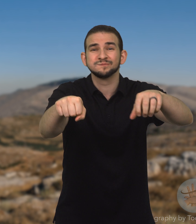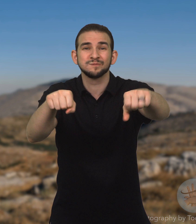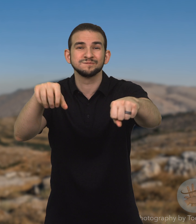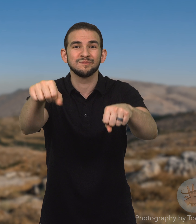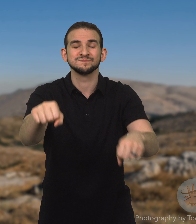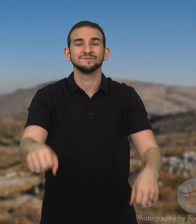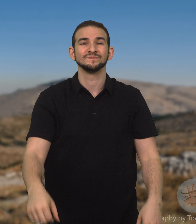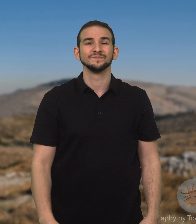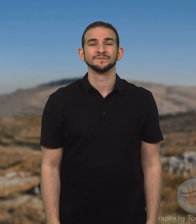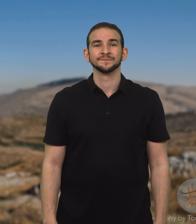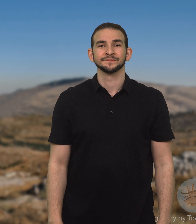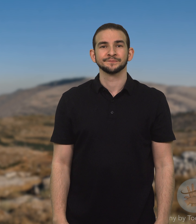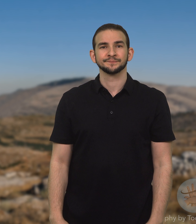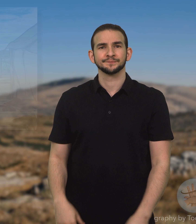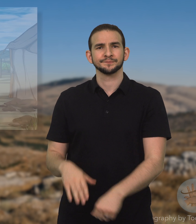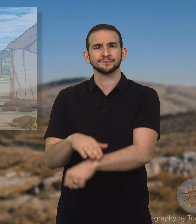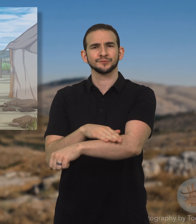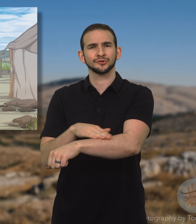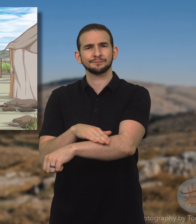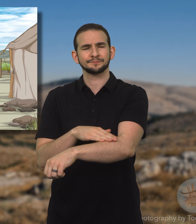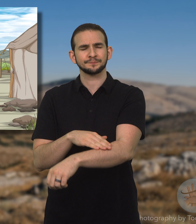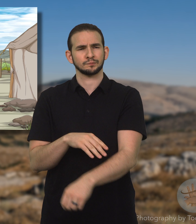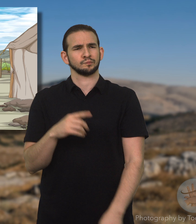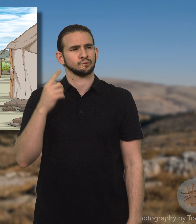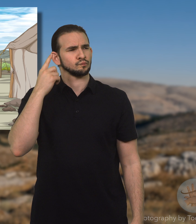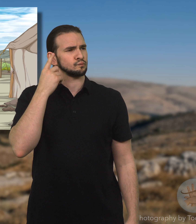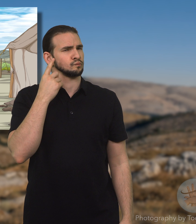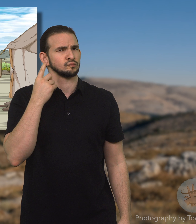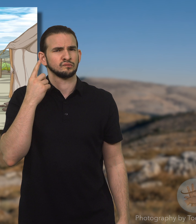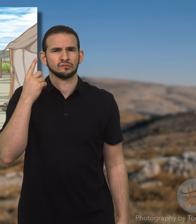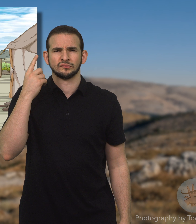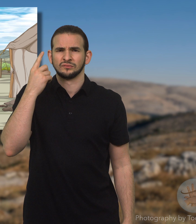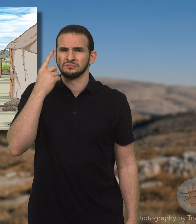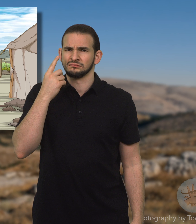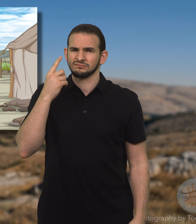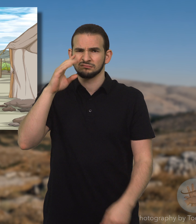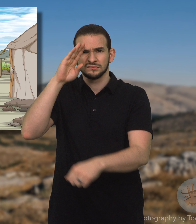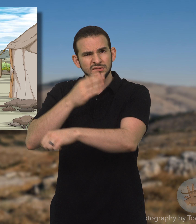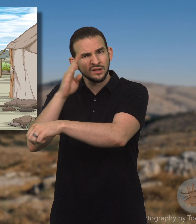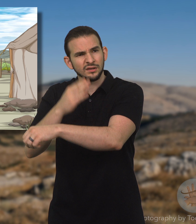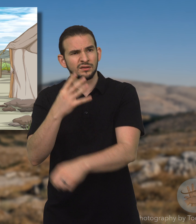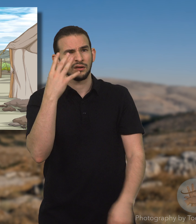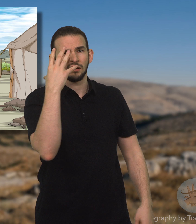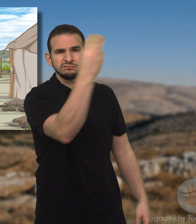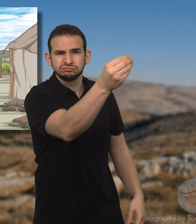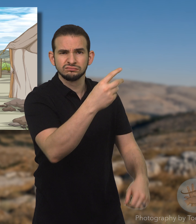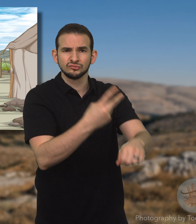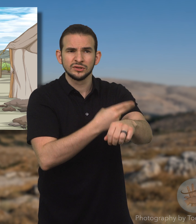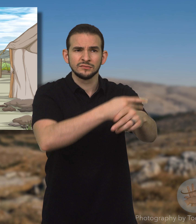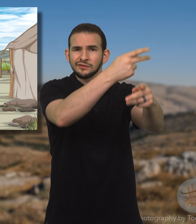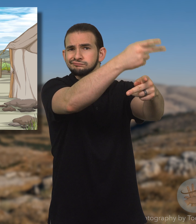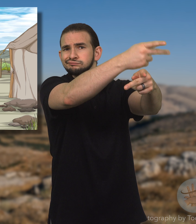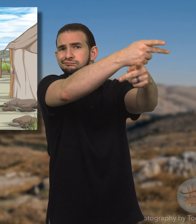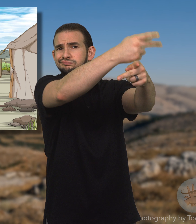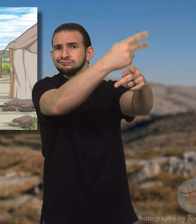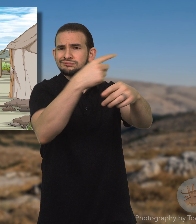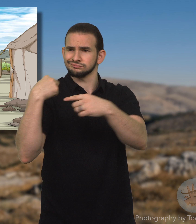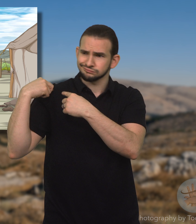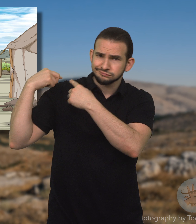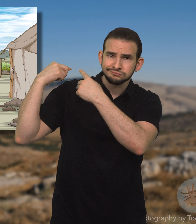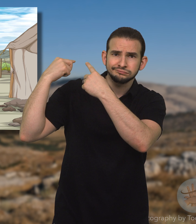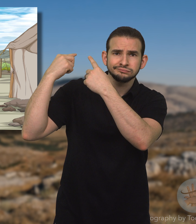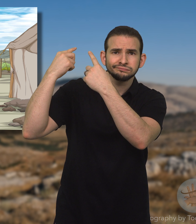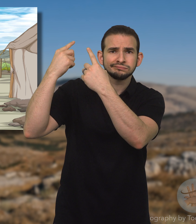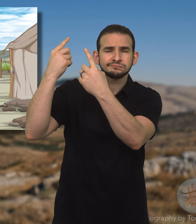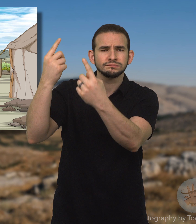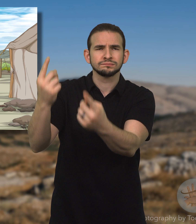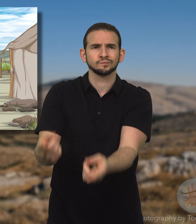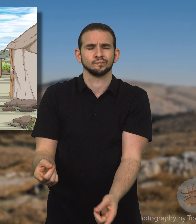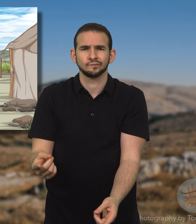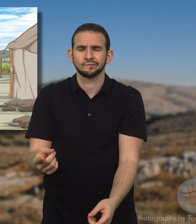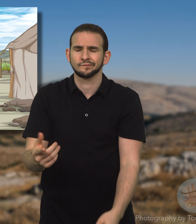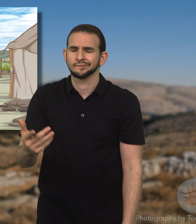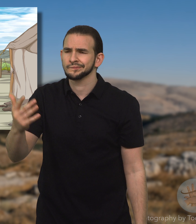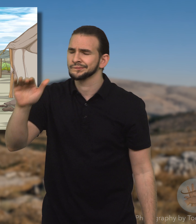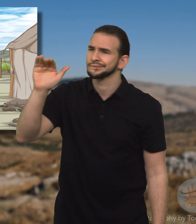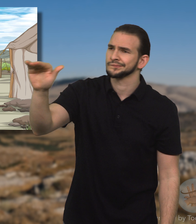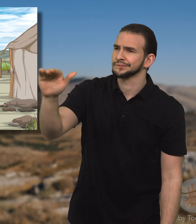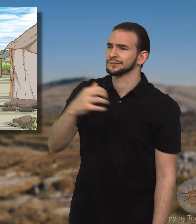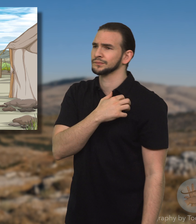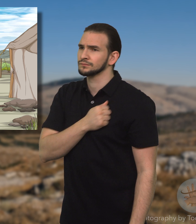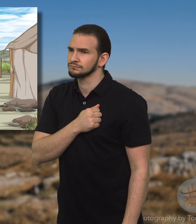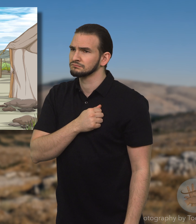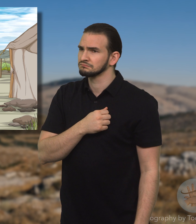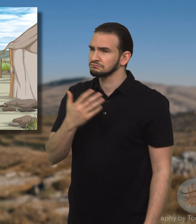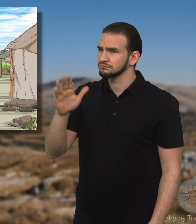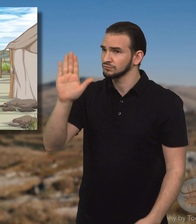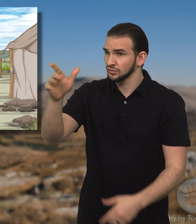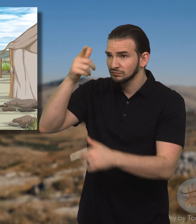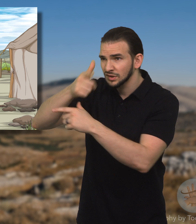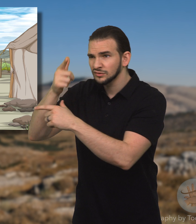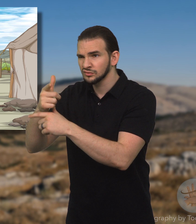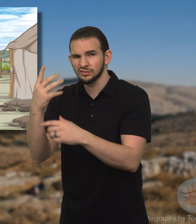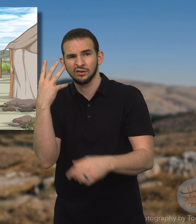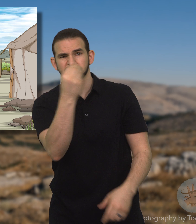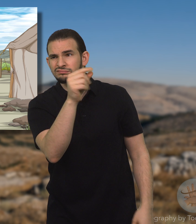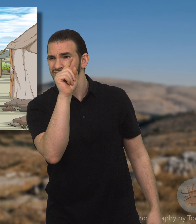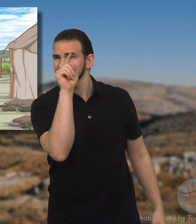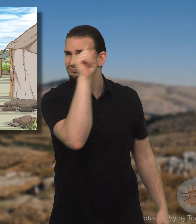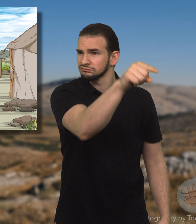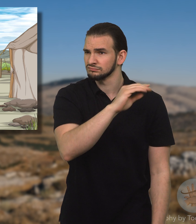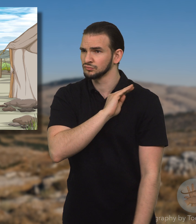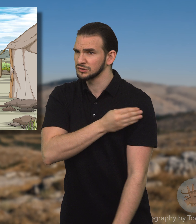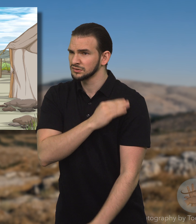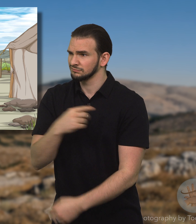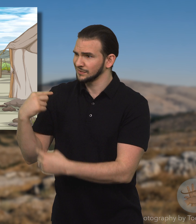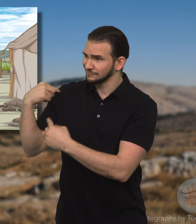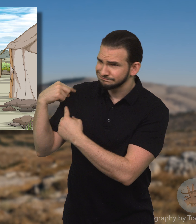Israel said to him, “Are not your brothers pasturing the flocks at Shechem? Get ready; I am sending you to them.”